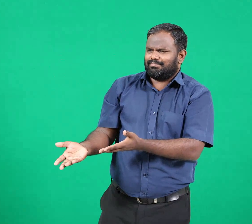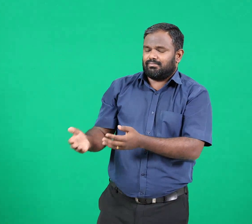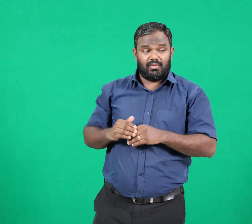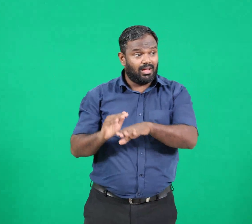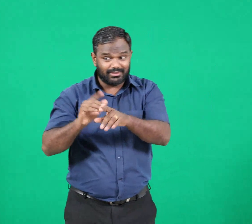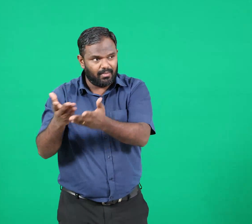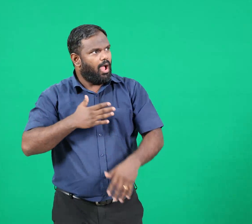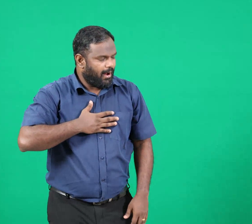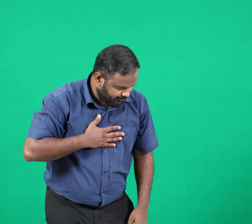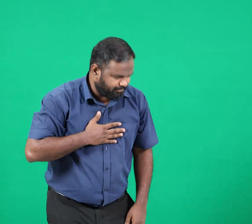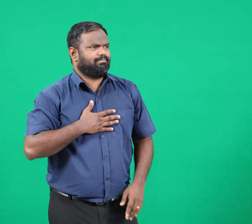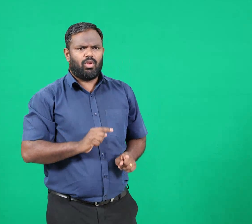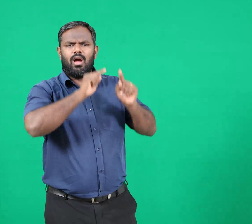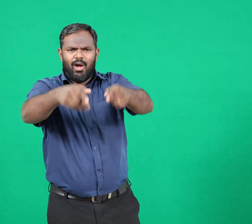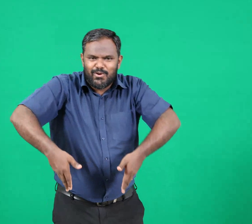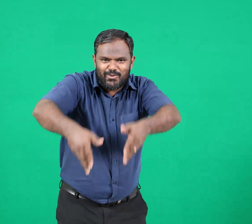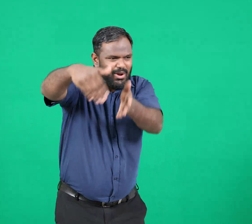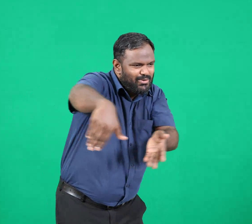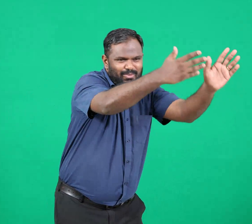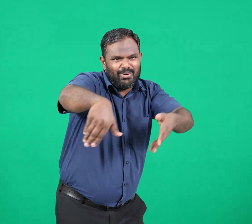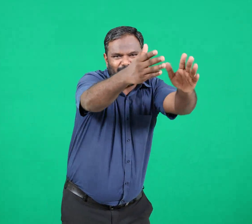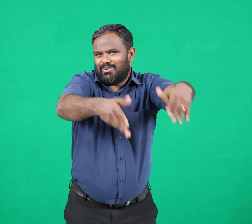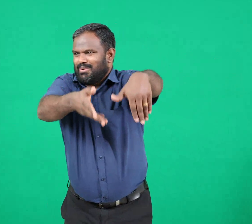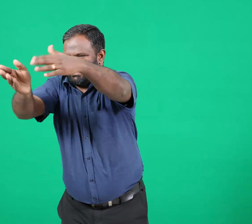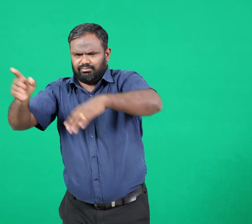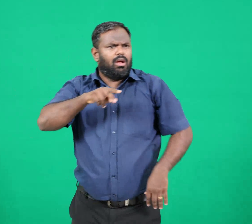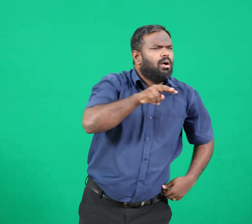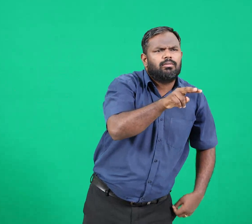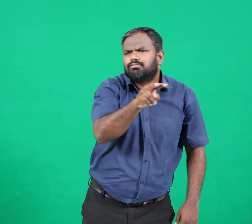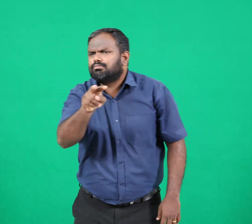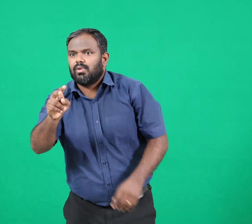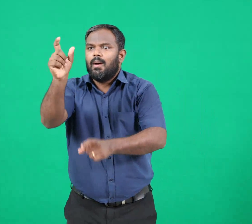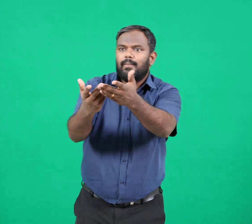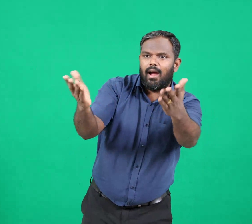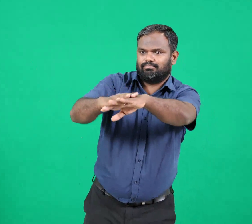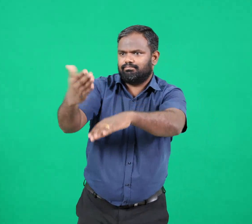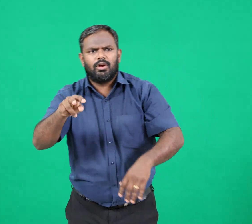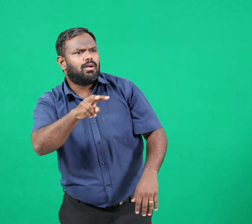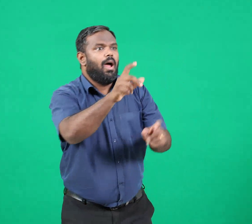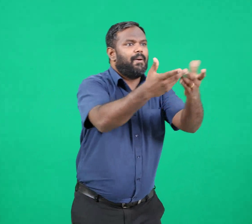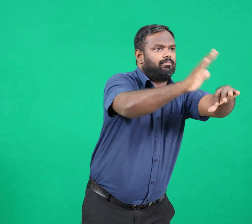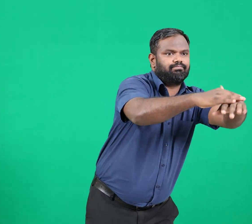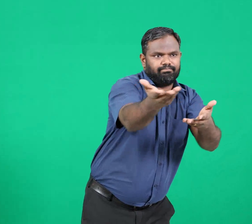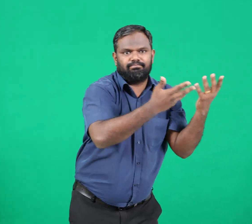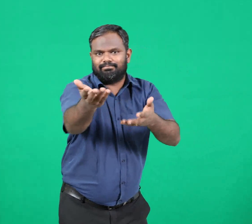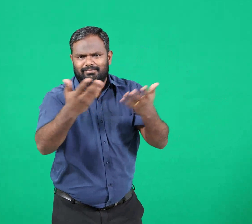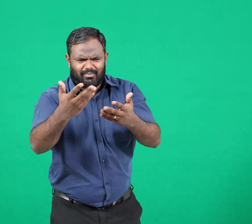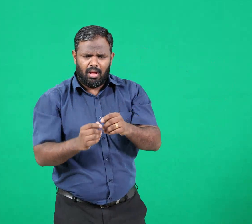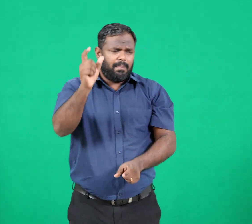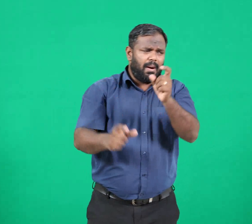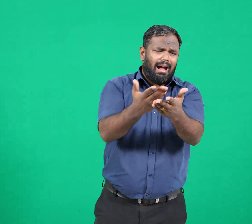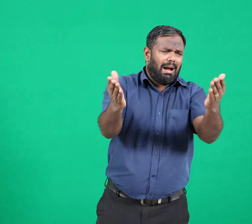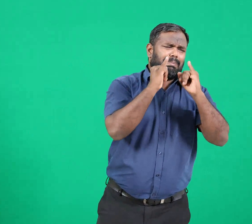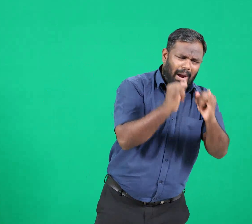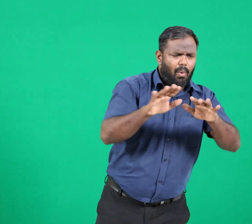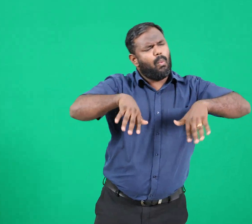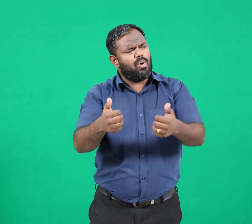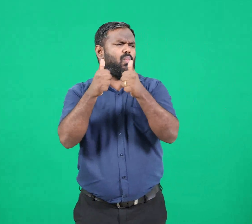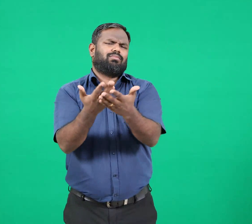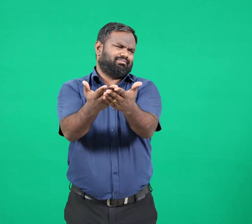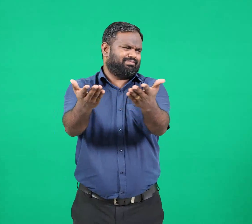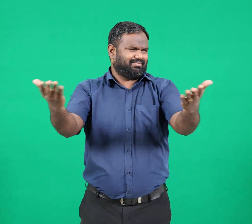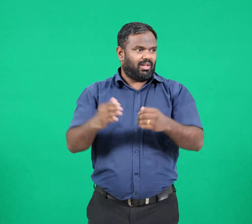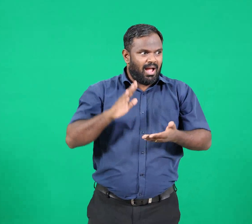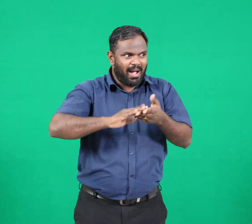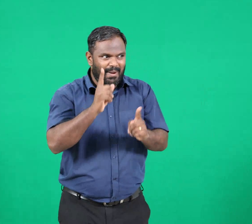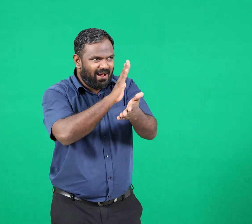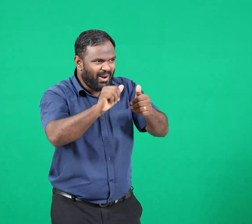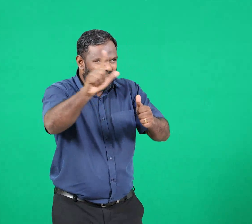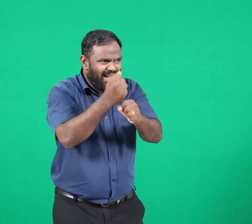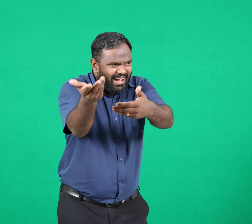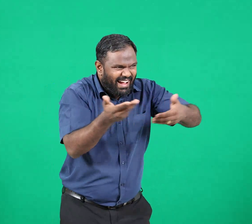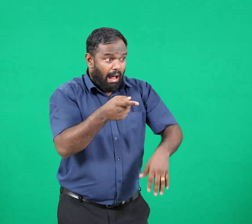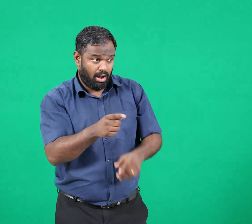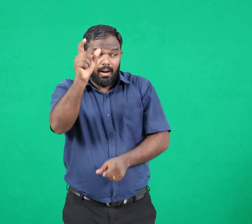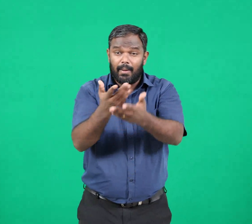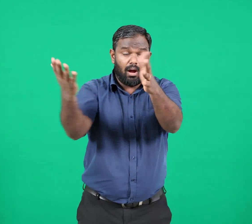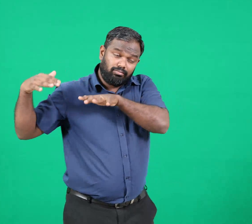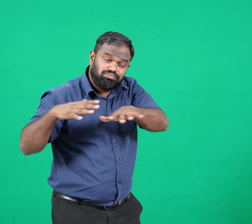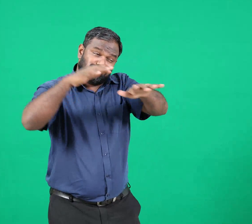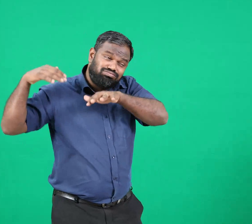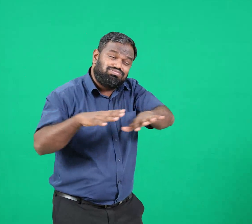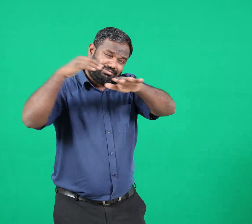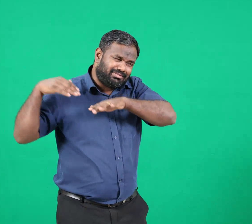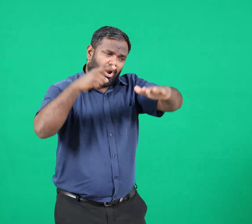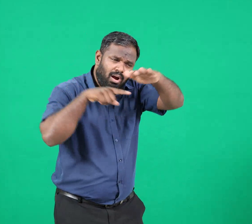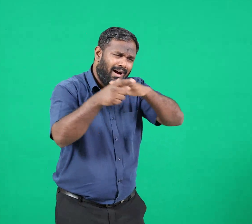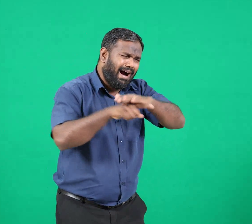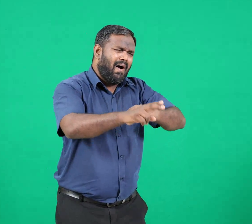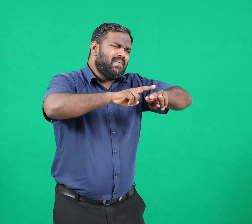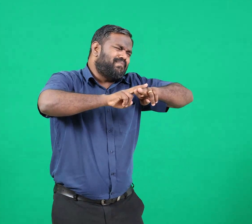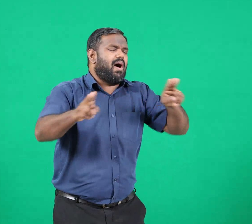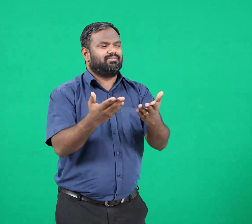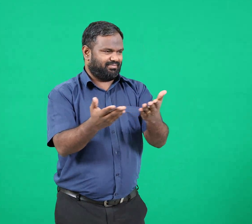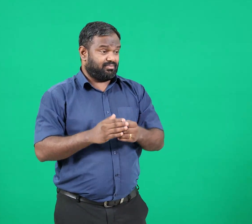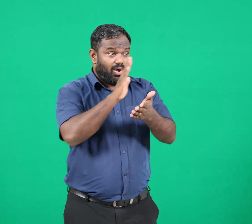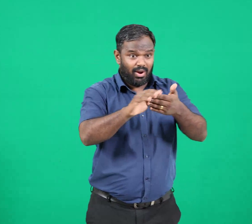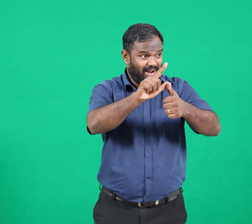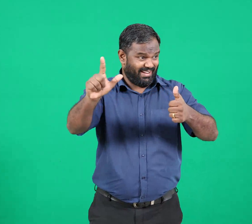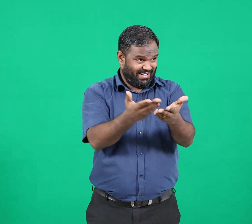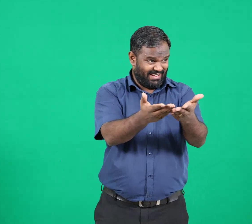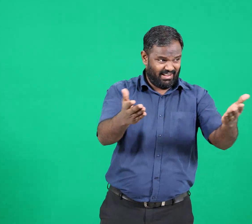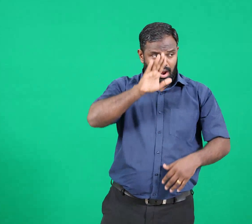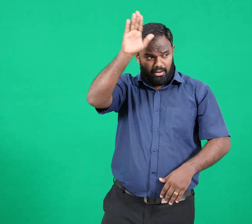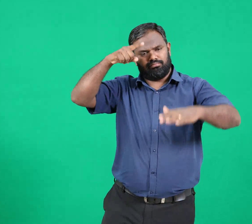So the servants went out into the streets and gathered everyone they could find, both evil and good, and the wedding hall was filled with guests.